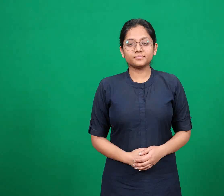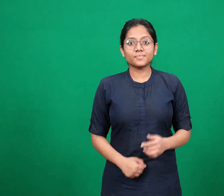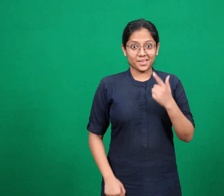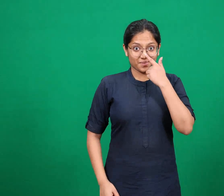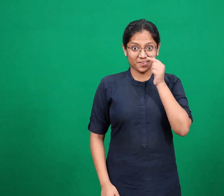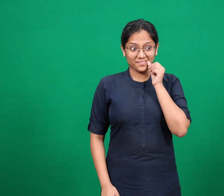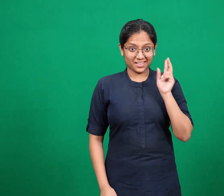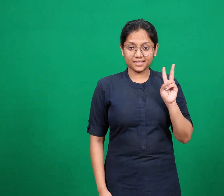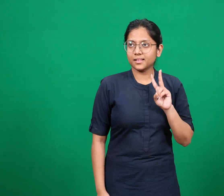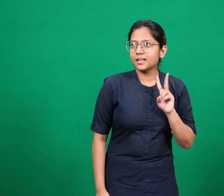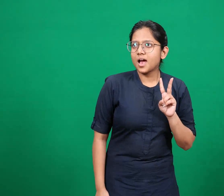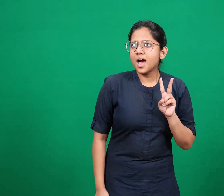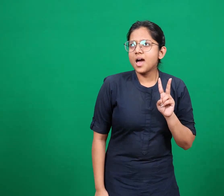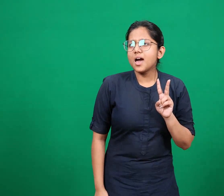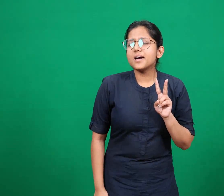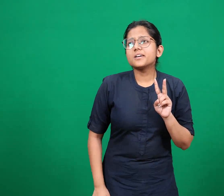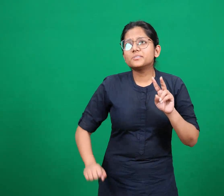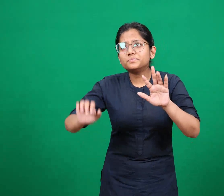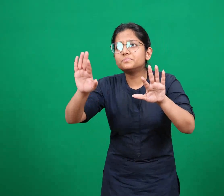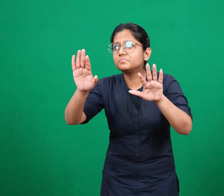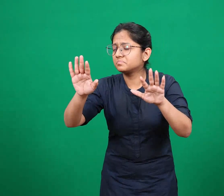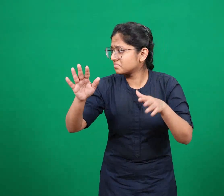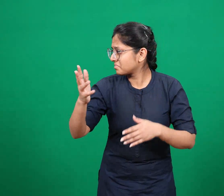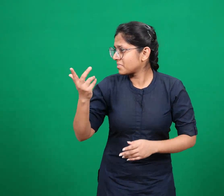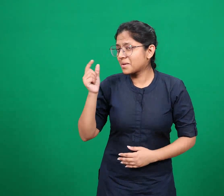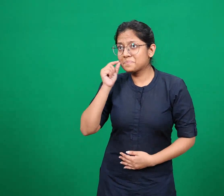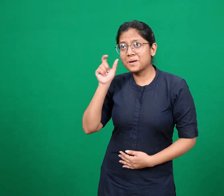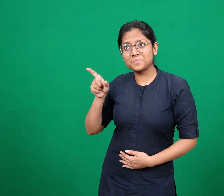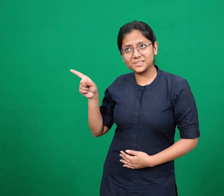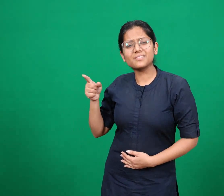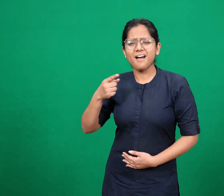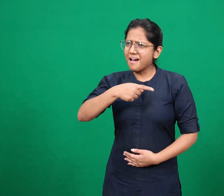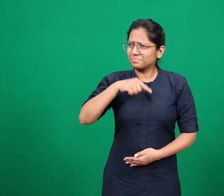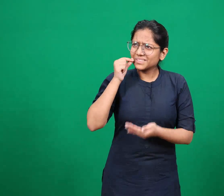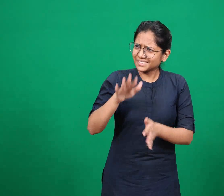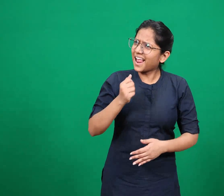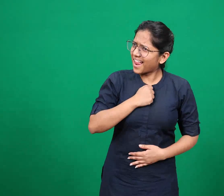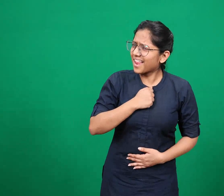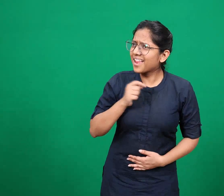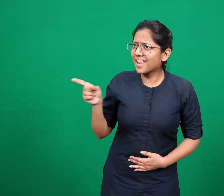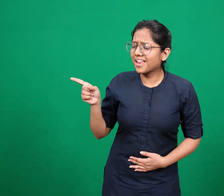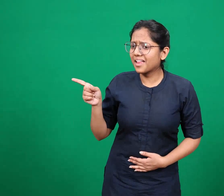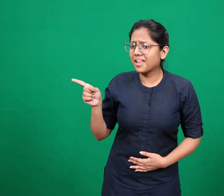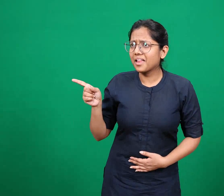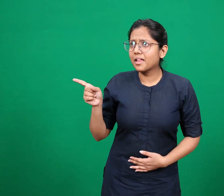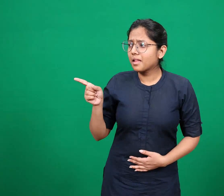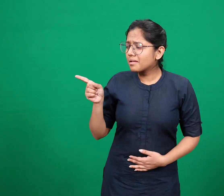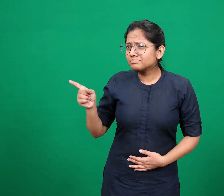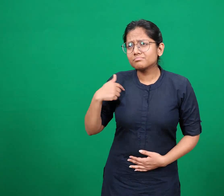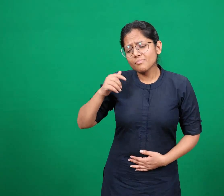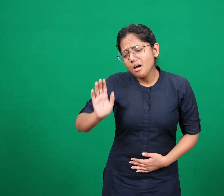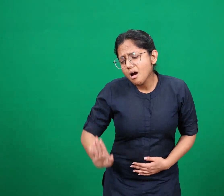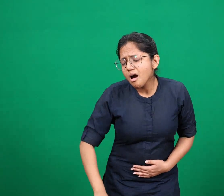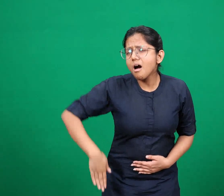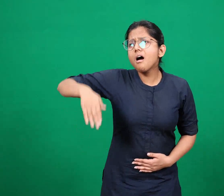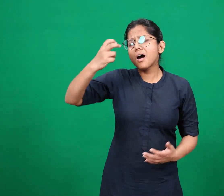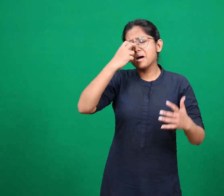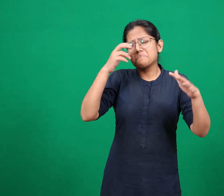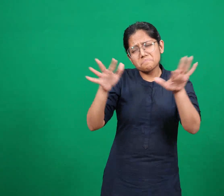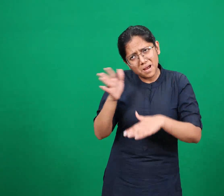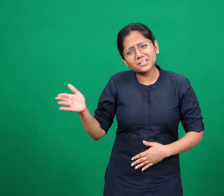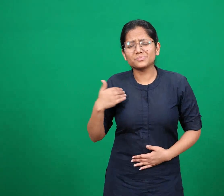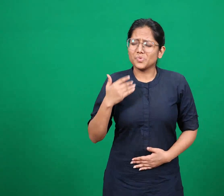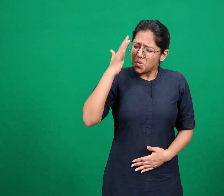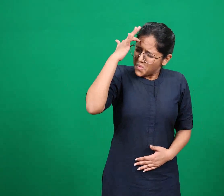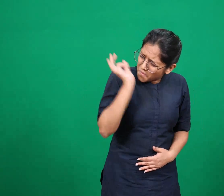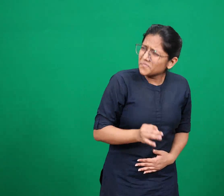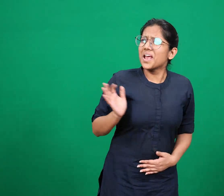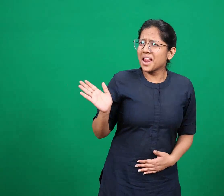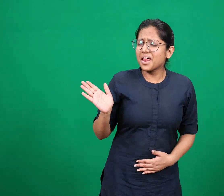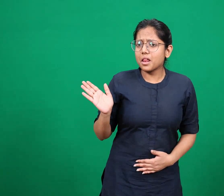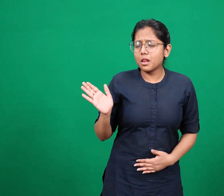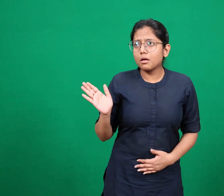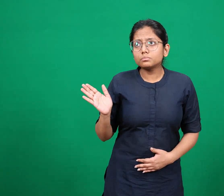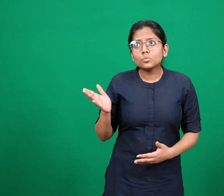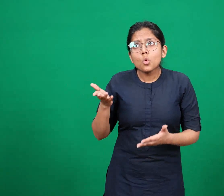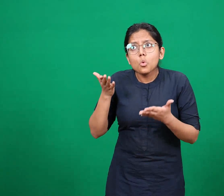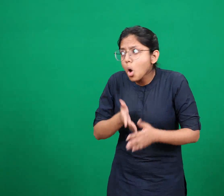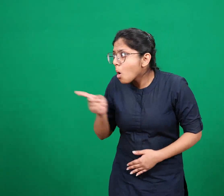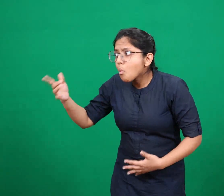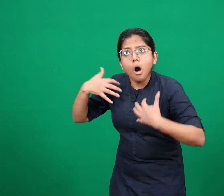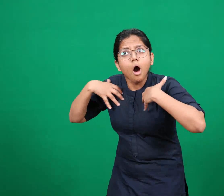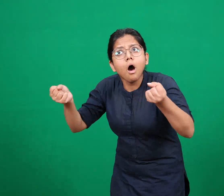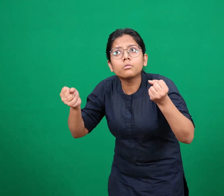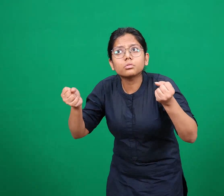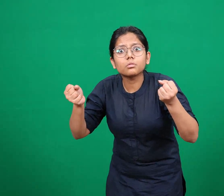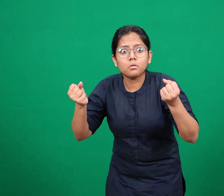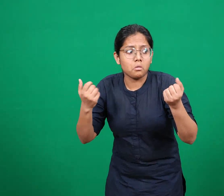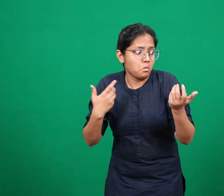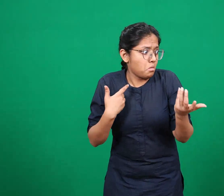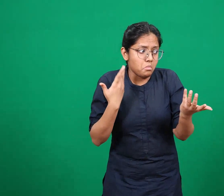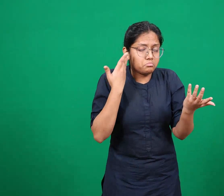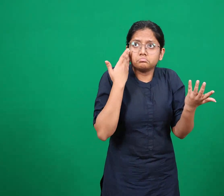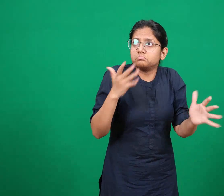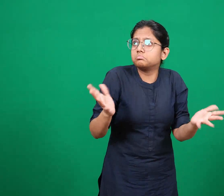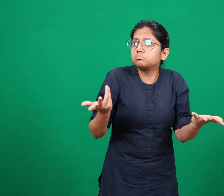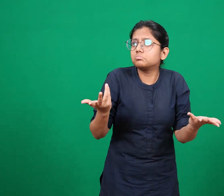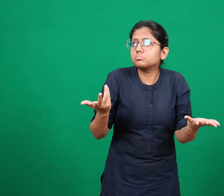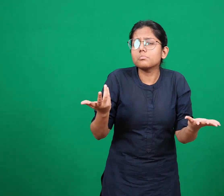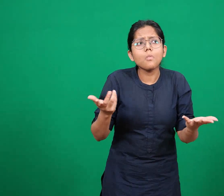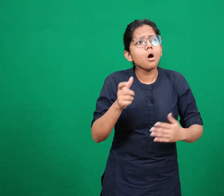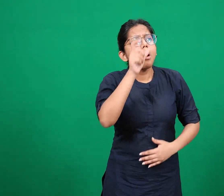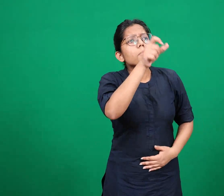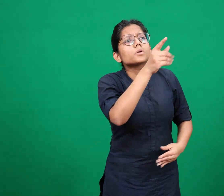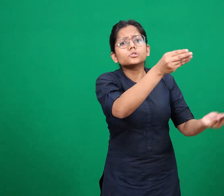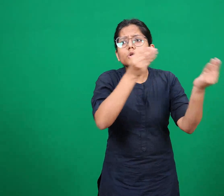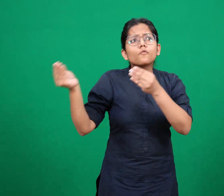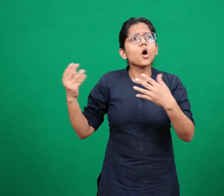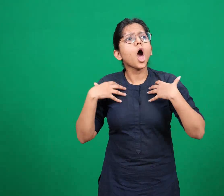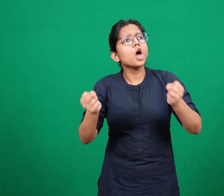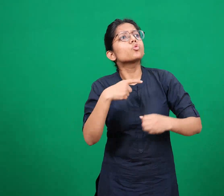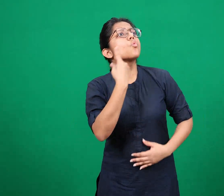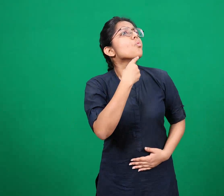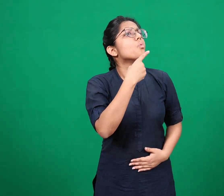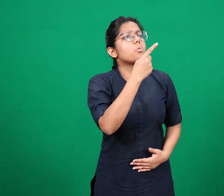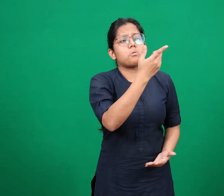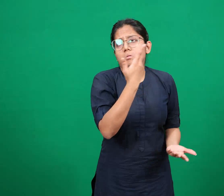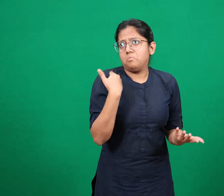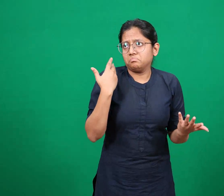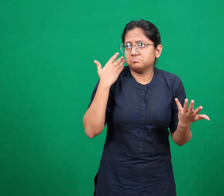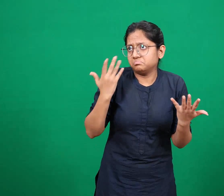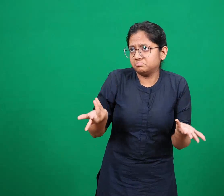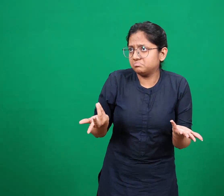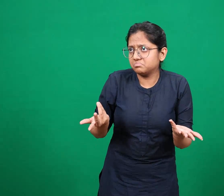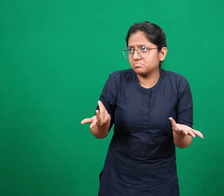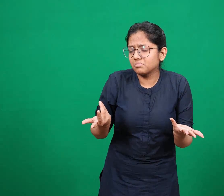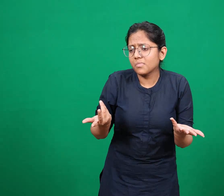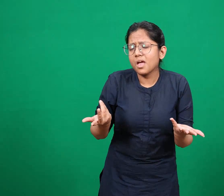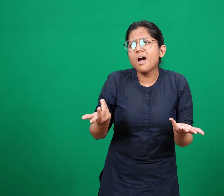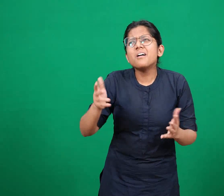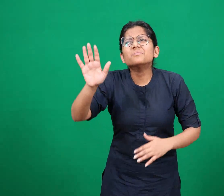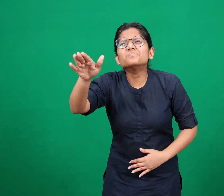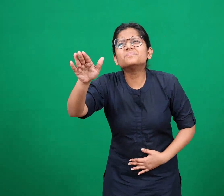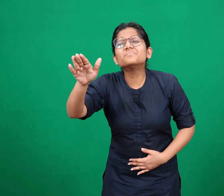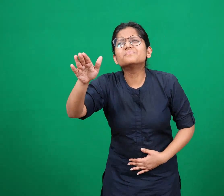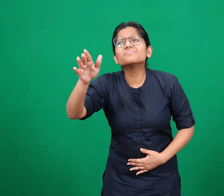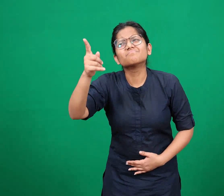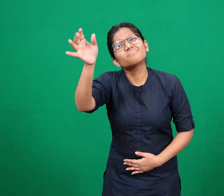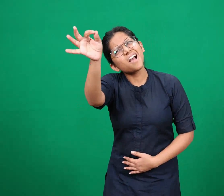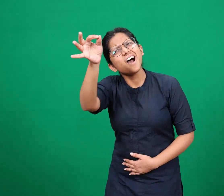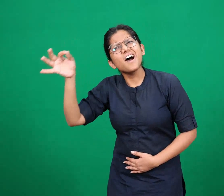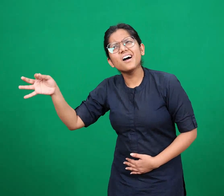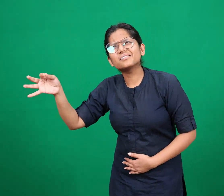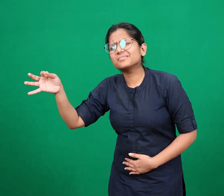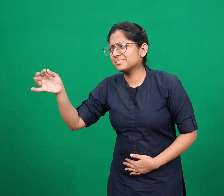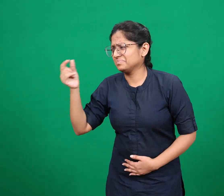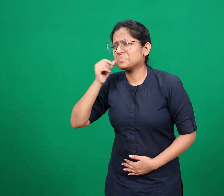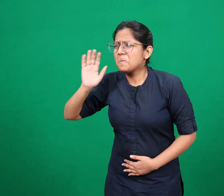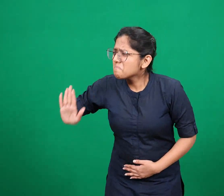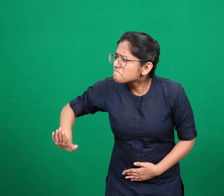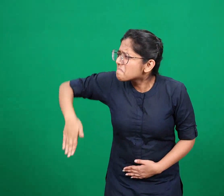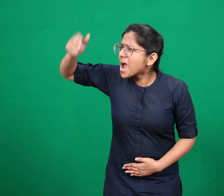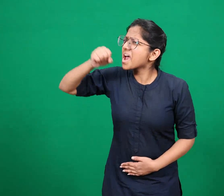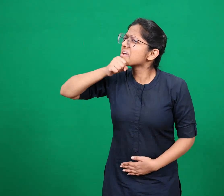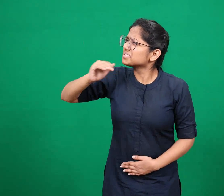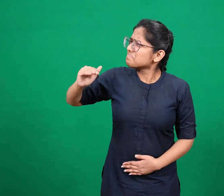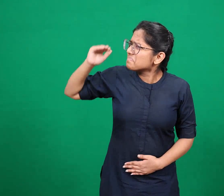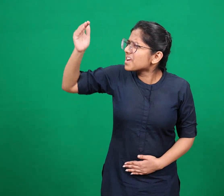His parents answered, "We know he is our son, and we know he was born blind. But how he can now see or who opened his eyes, we do not know. Ask him.